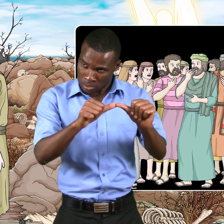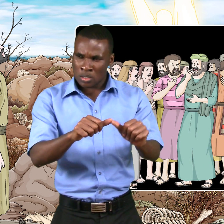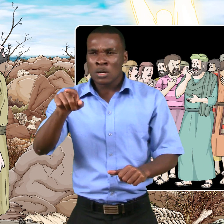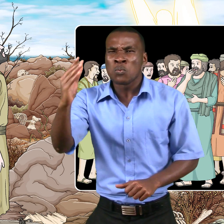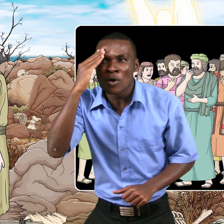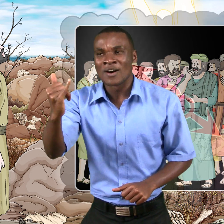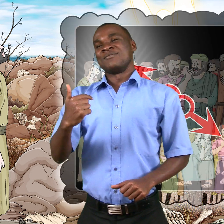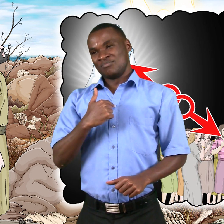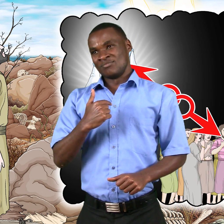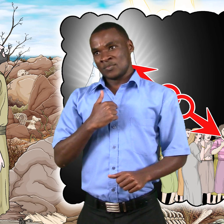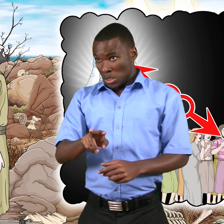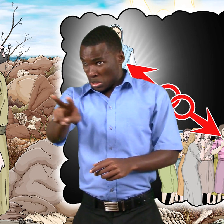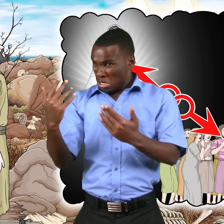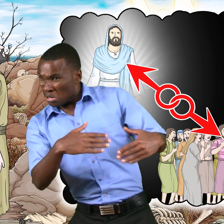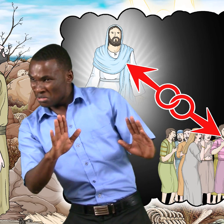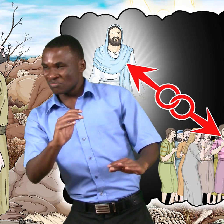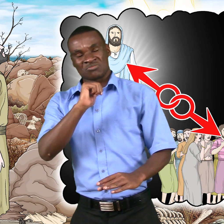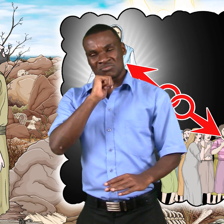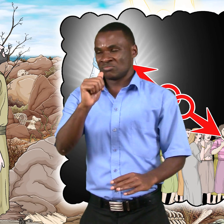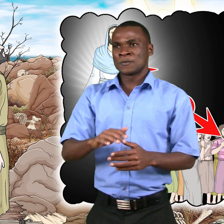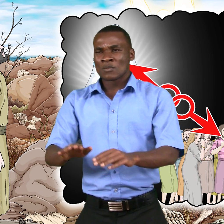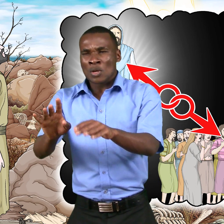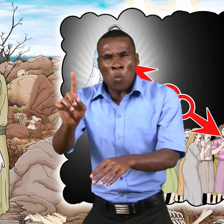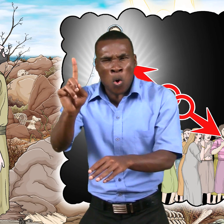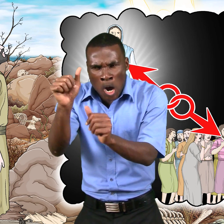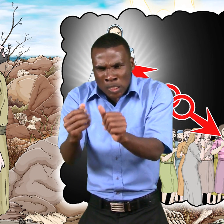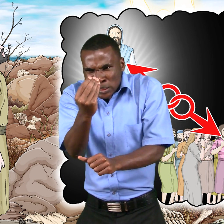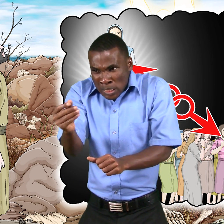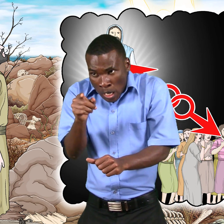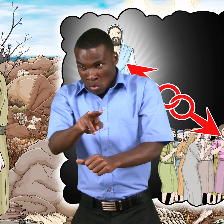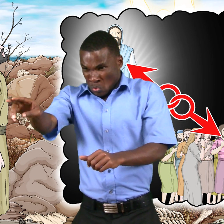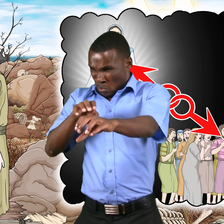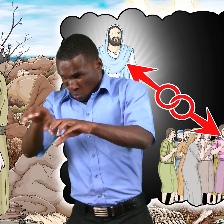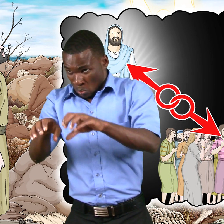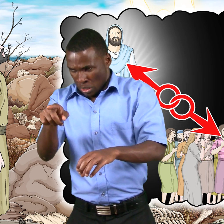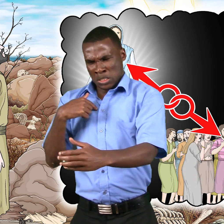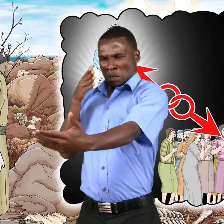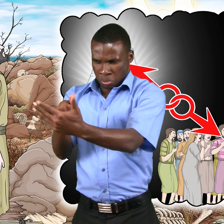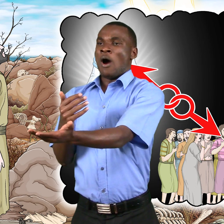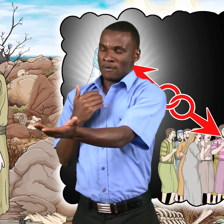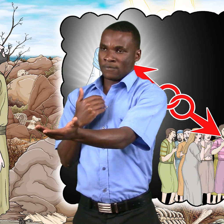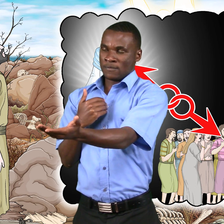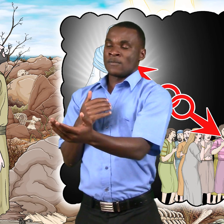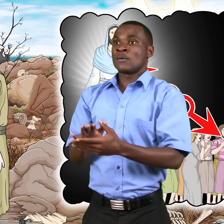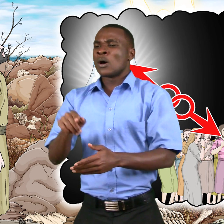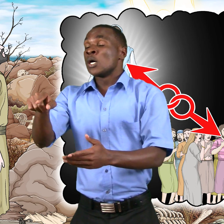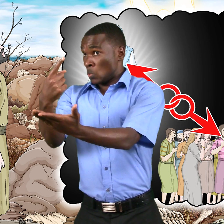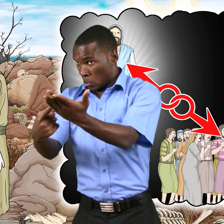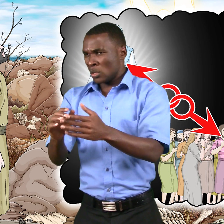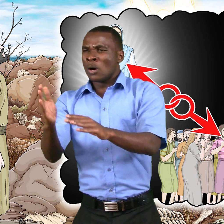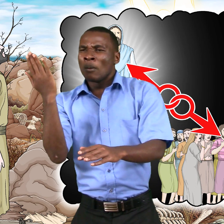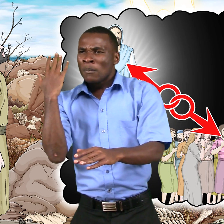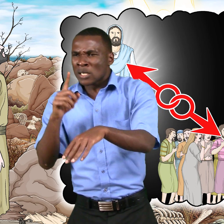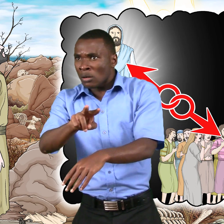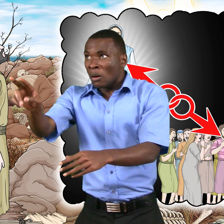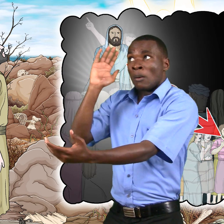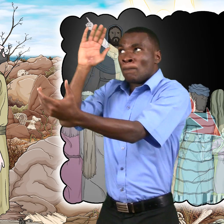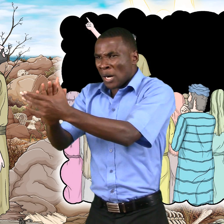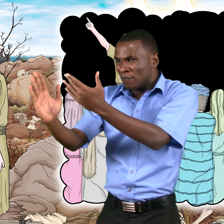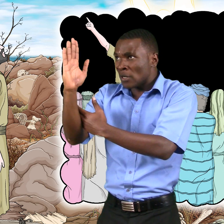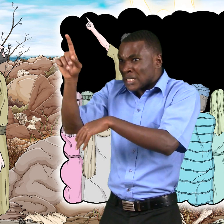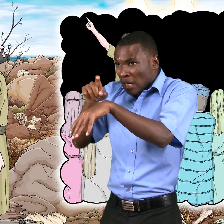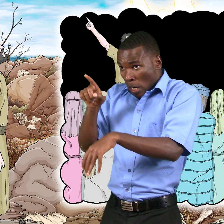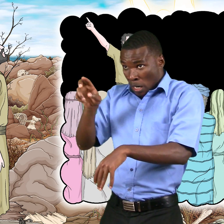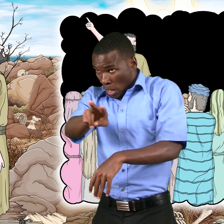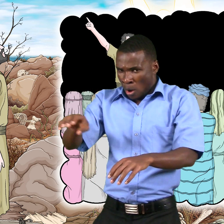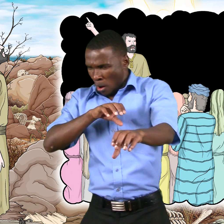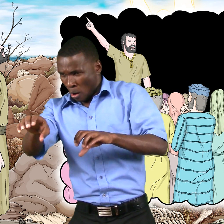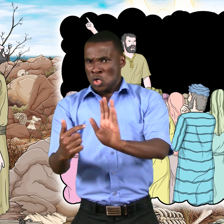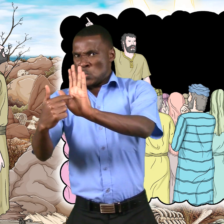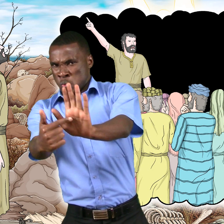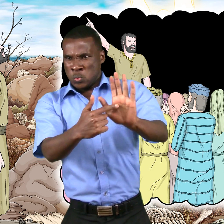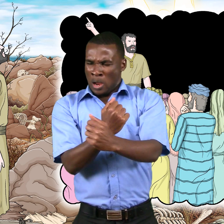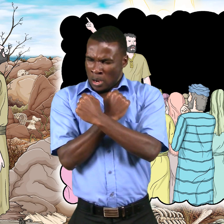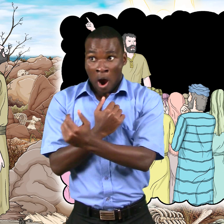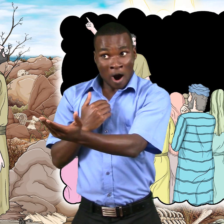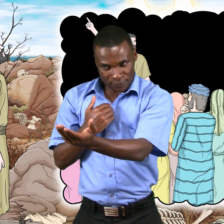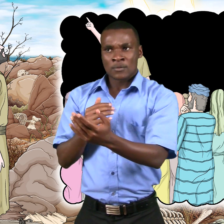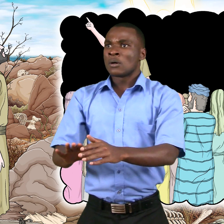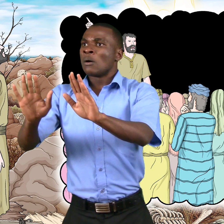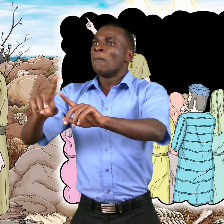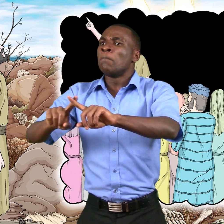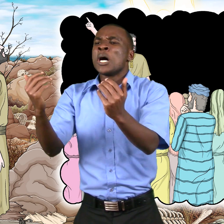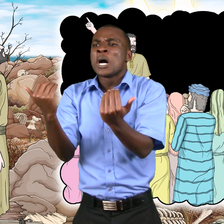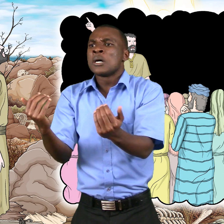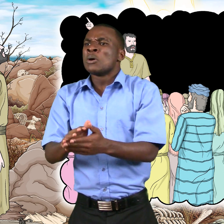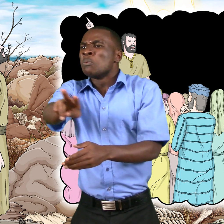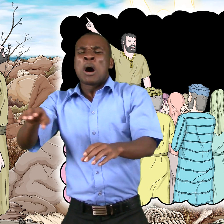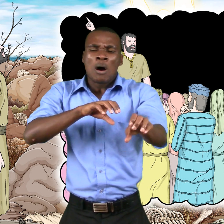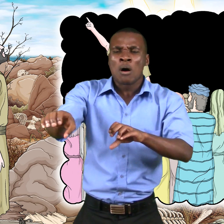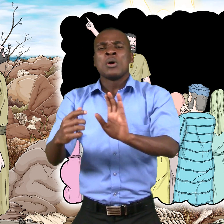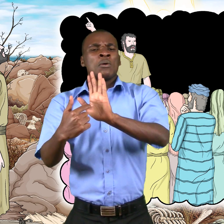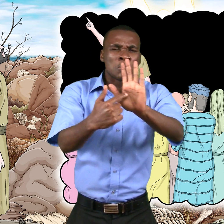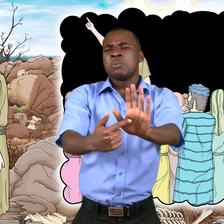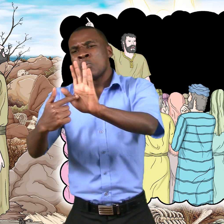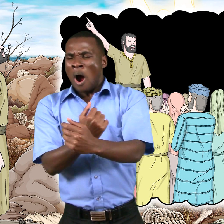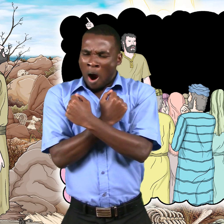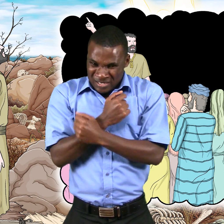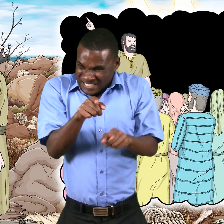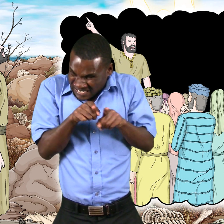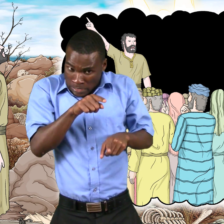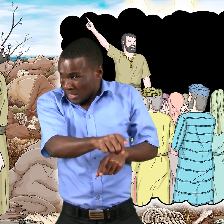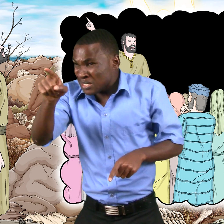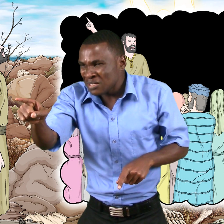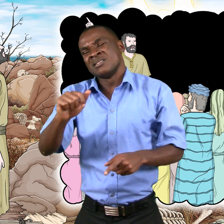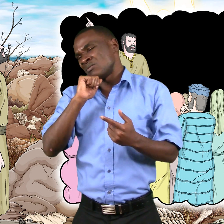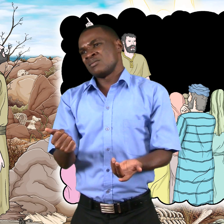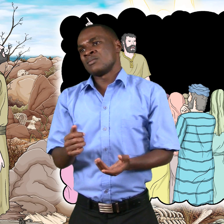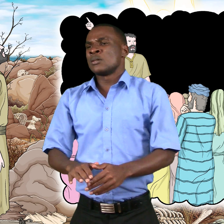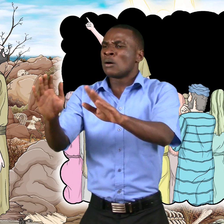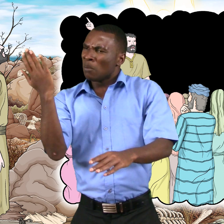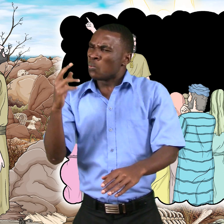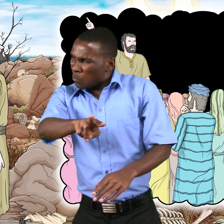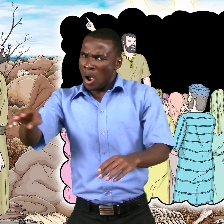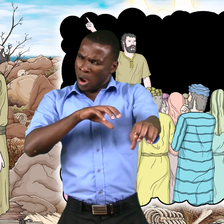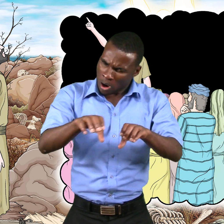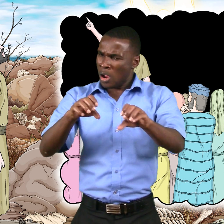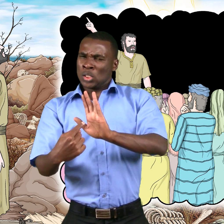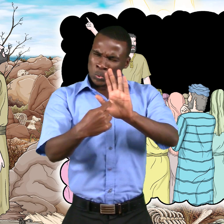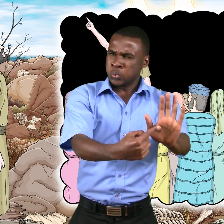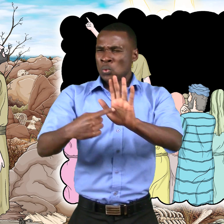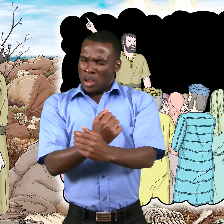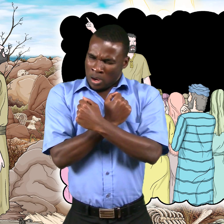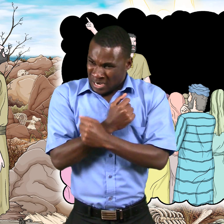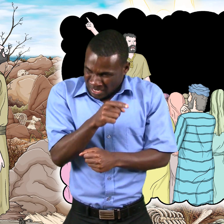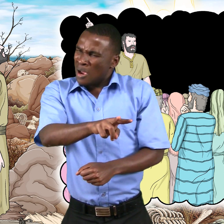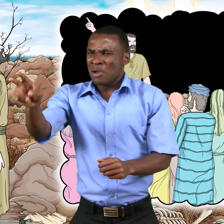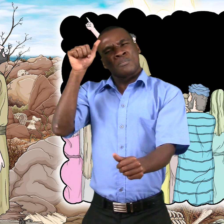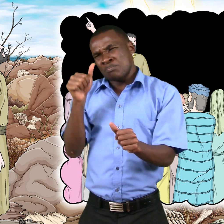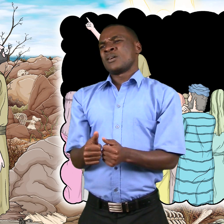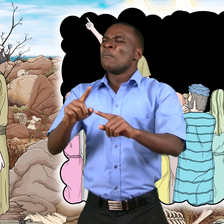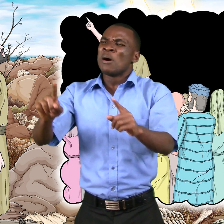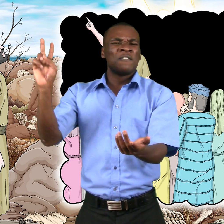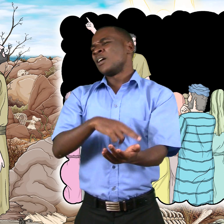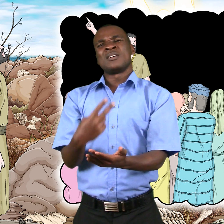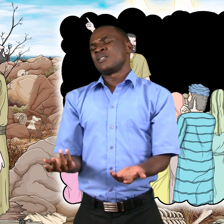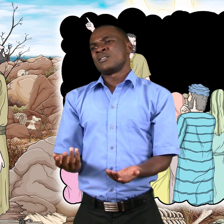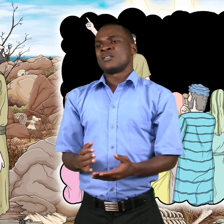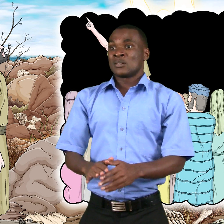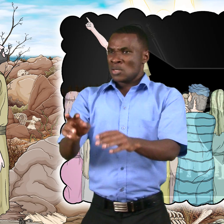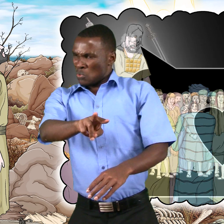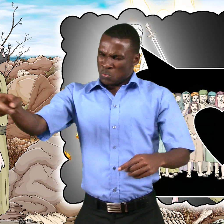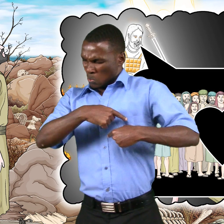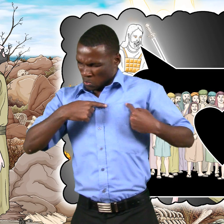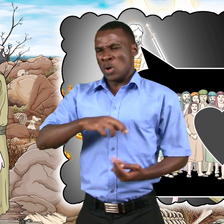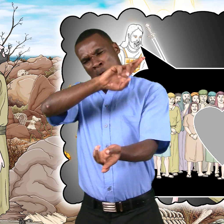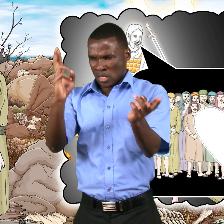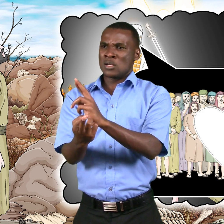Without growing weary, you have persevered and endured many things for the sake of My name. But I have this against you: You have abandoned your first love.